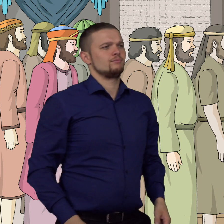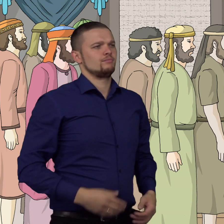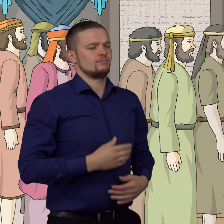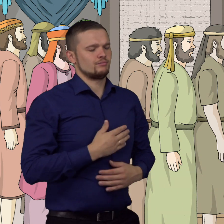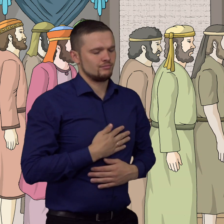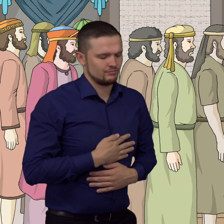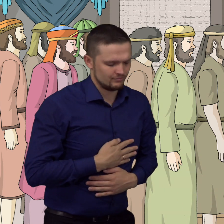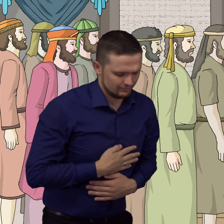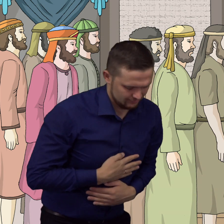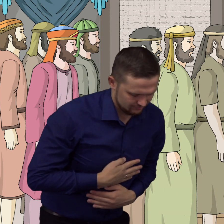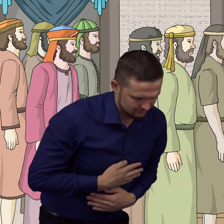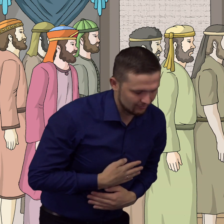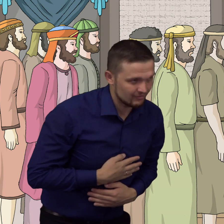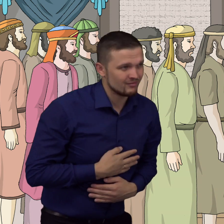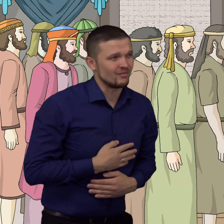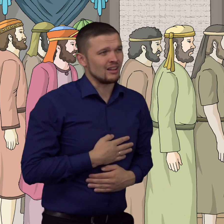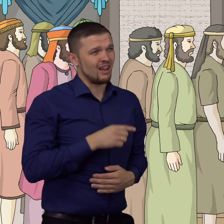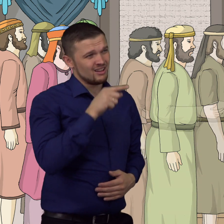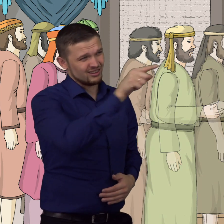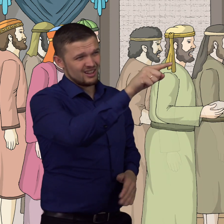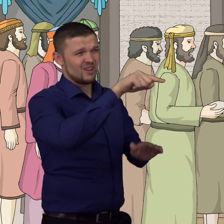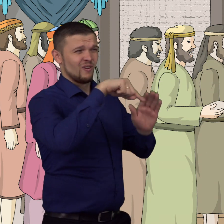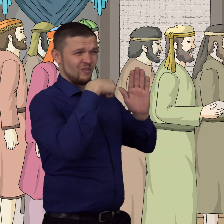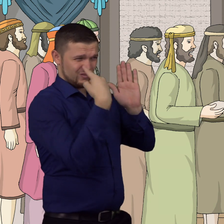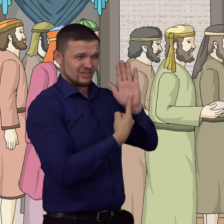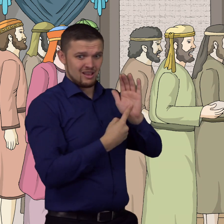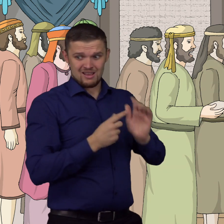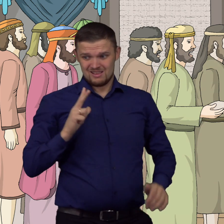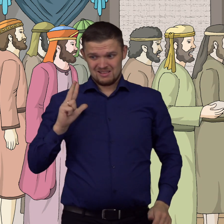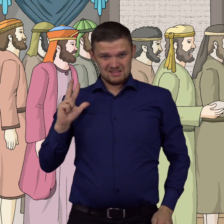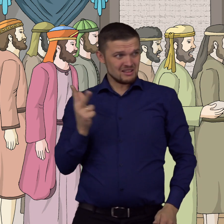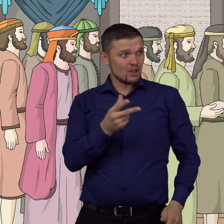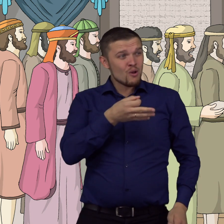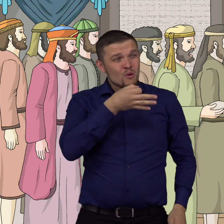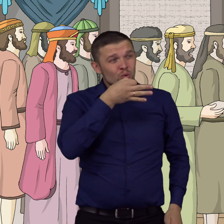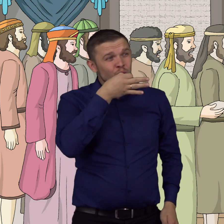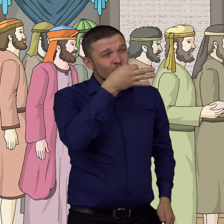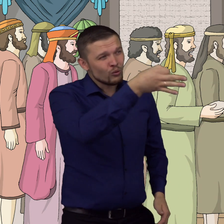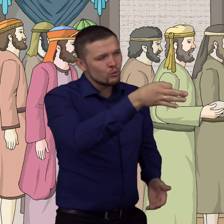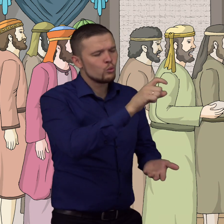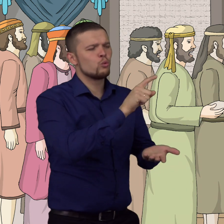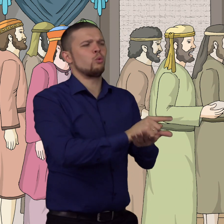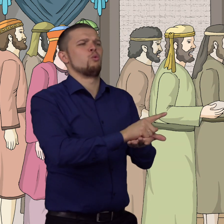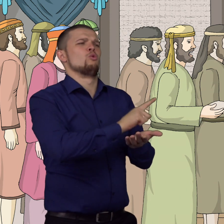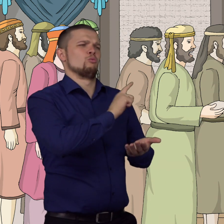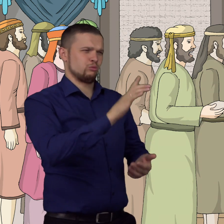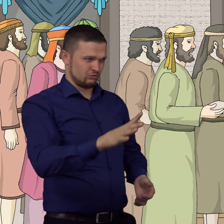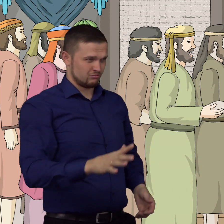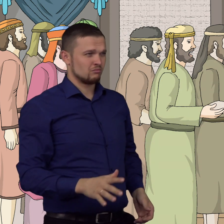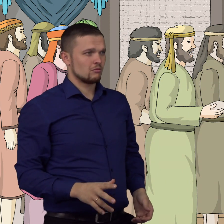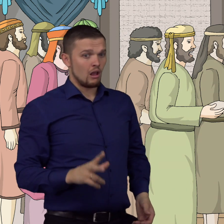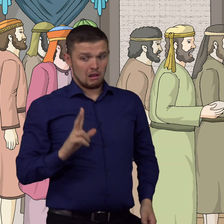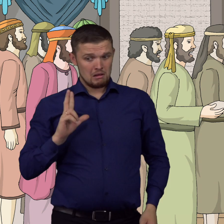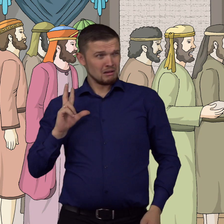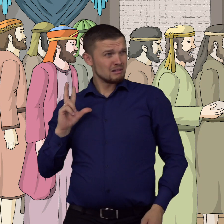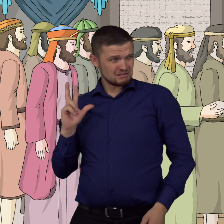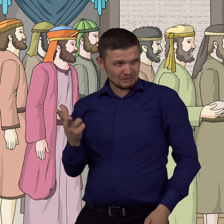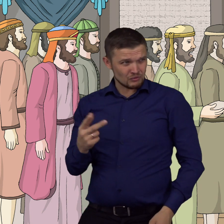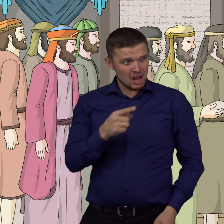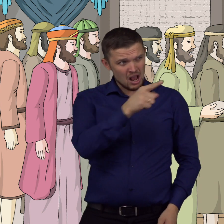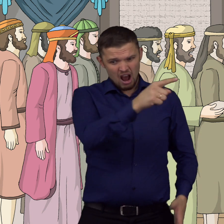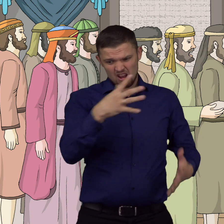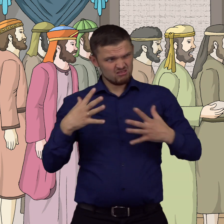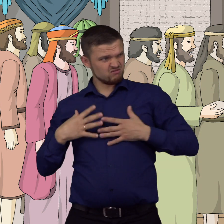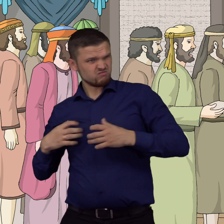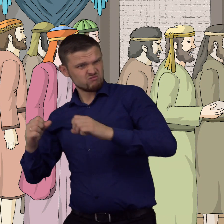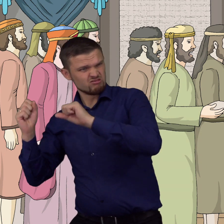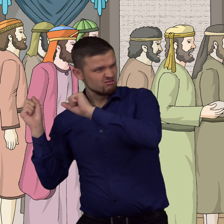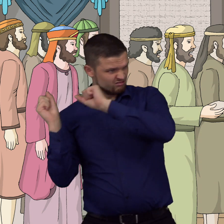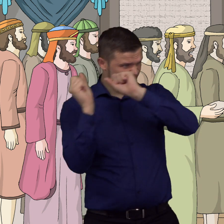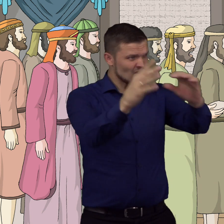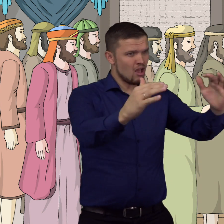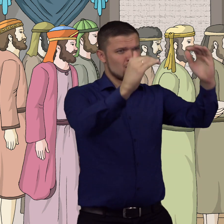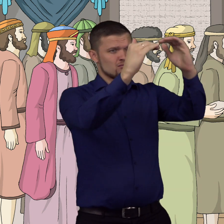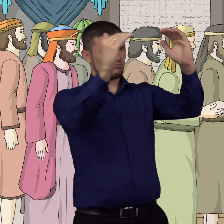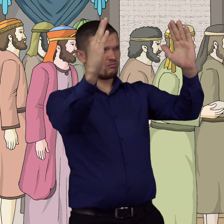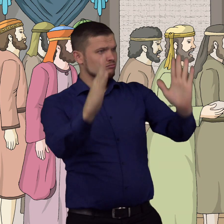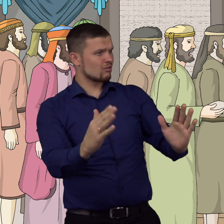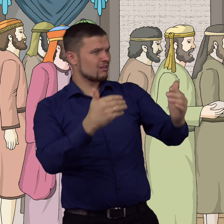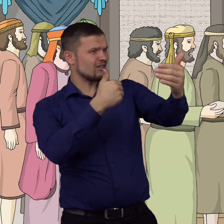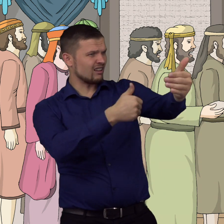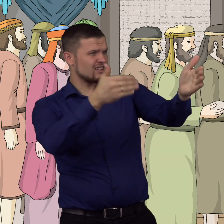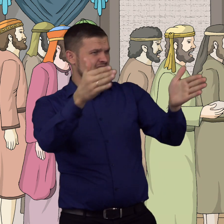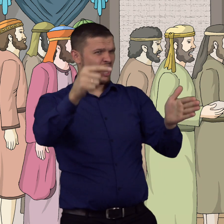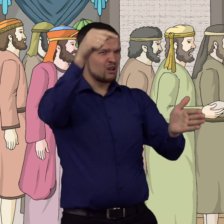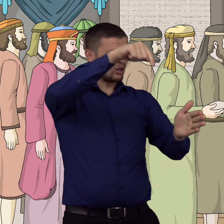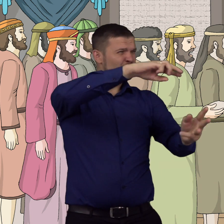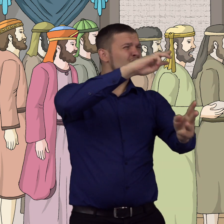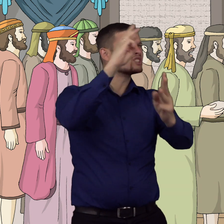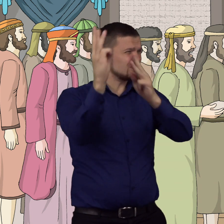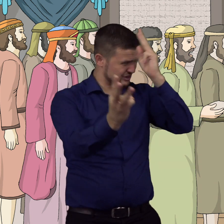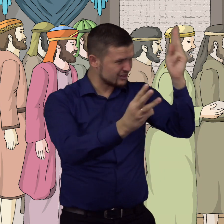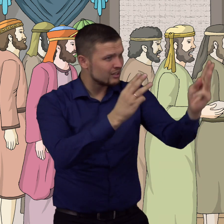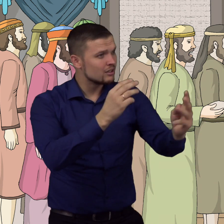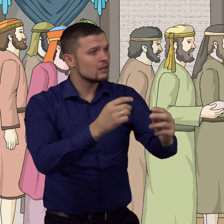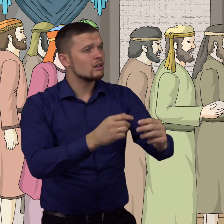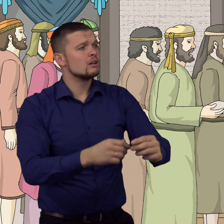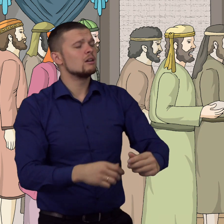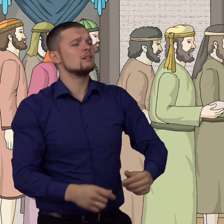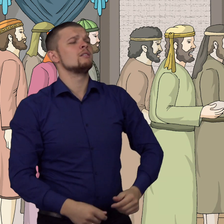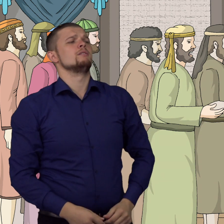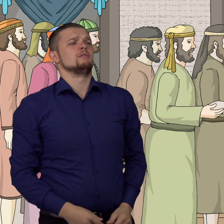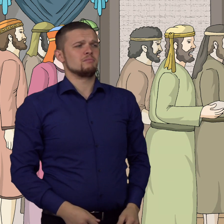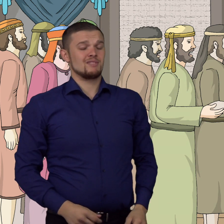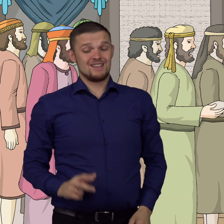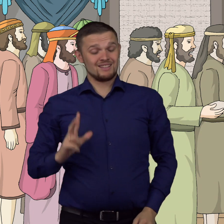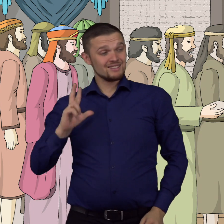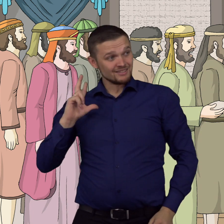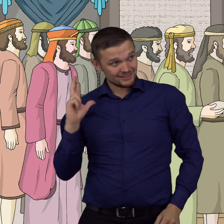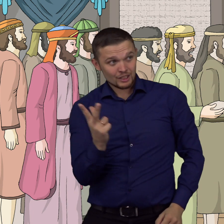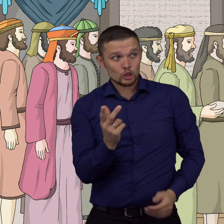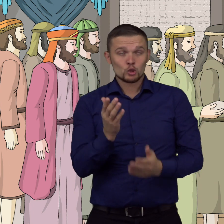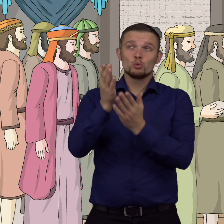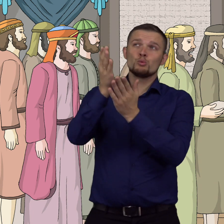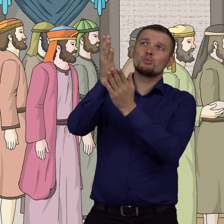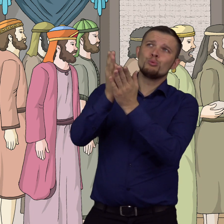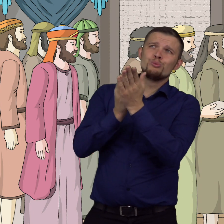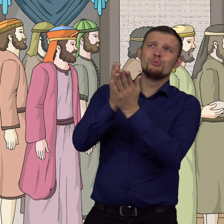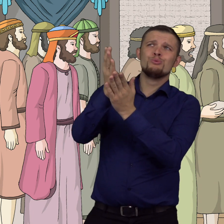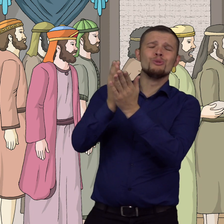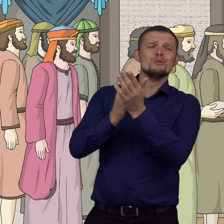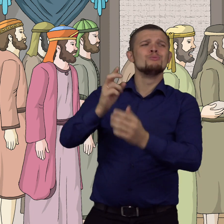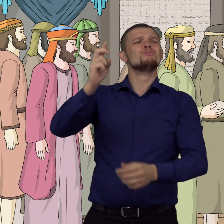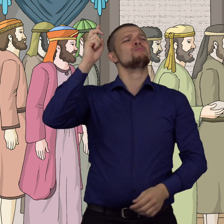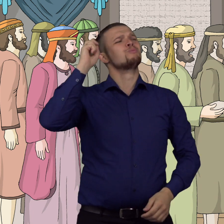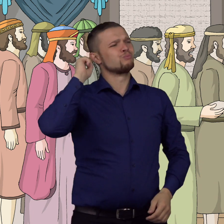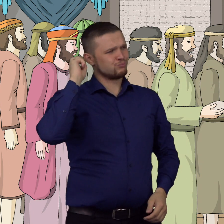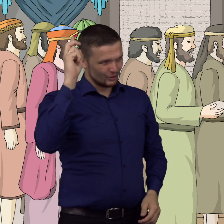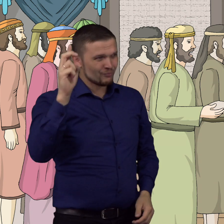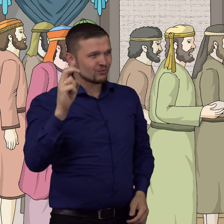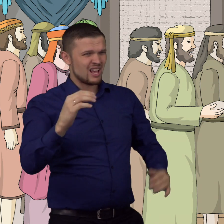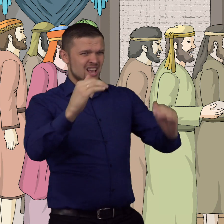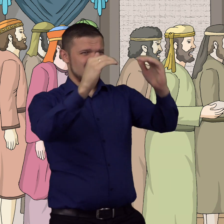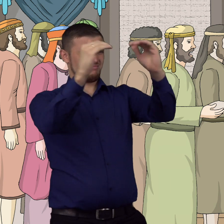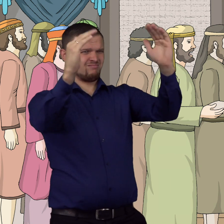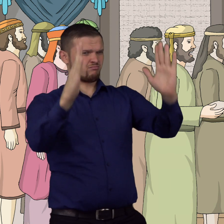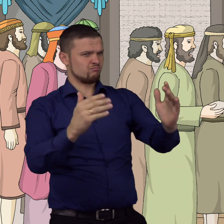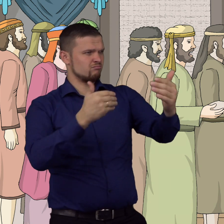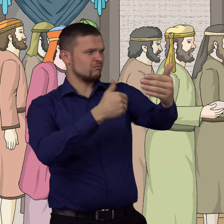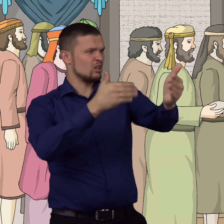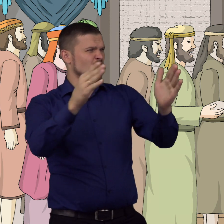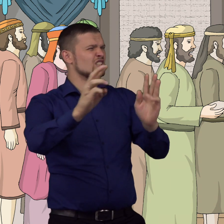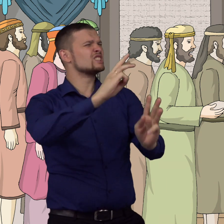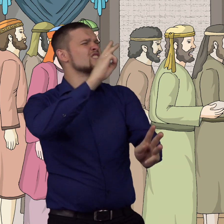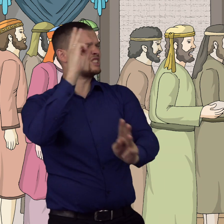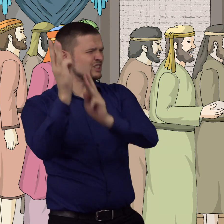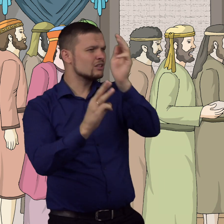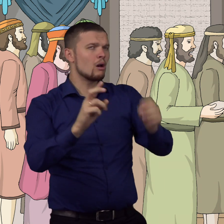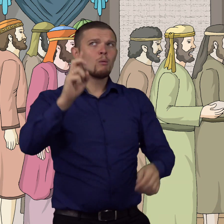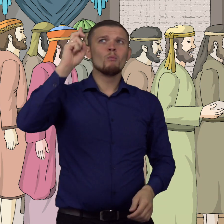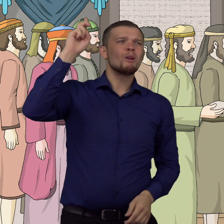Shadrach, Meshach, and Abednego replied to the king, “O Nebuchadnezzar, we have no need to answer you in this matter.